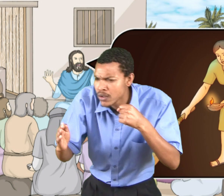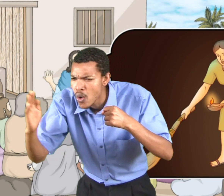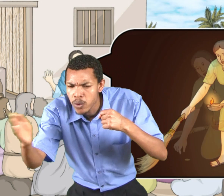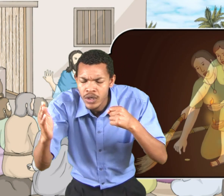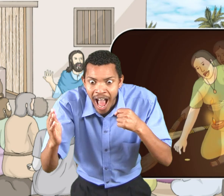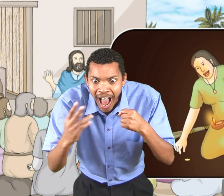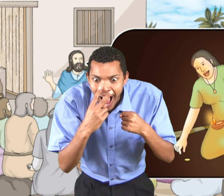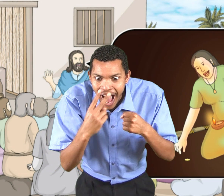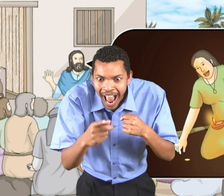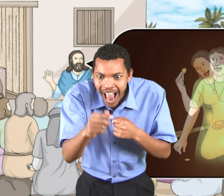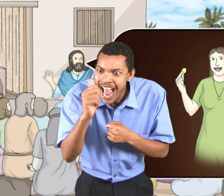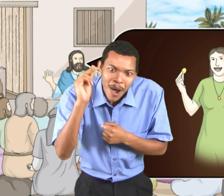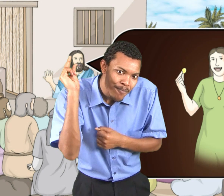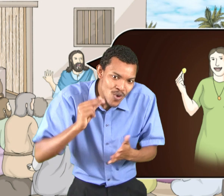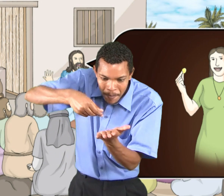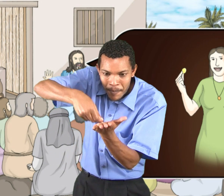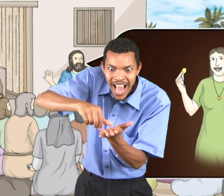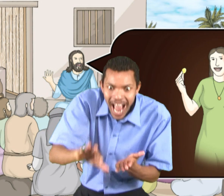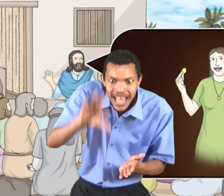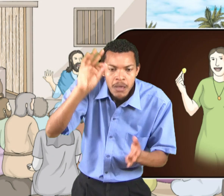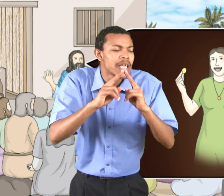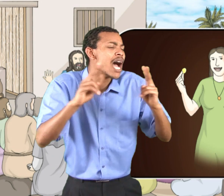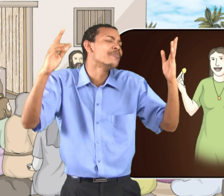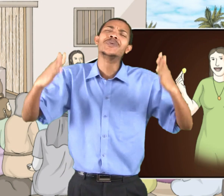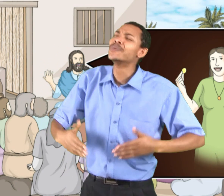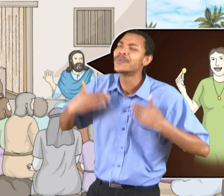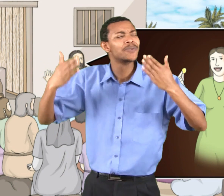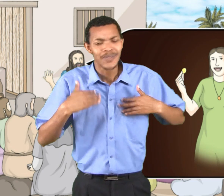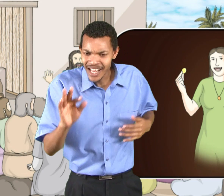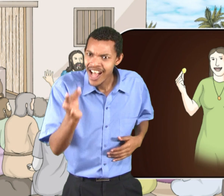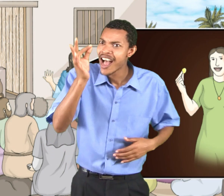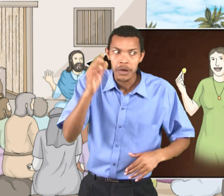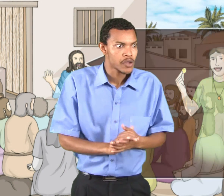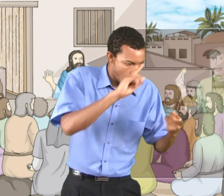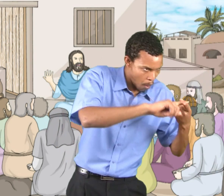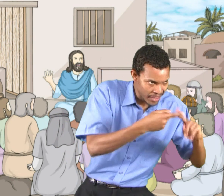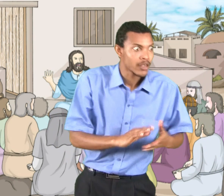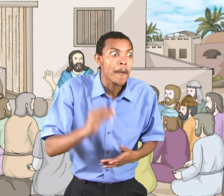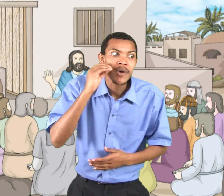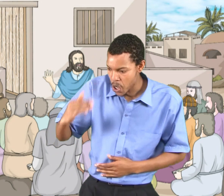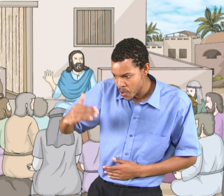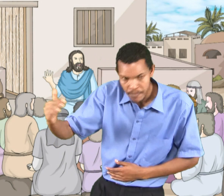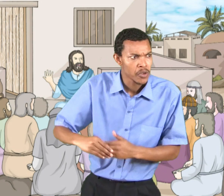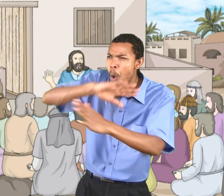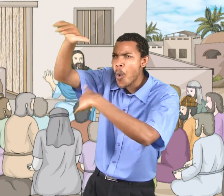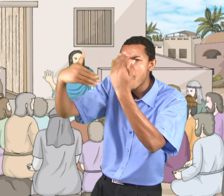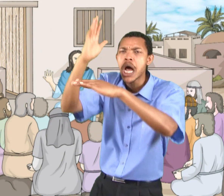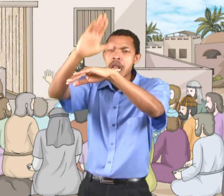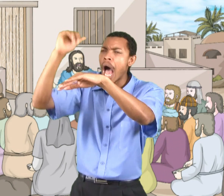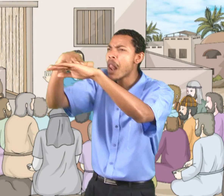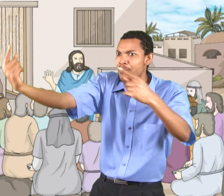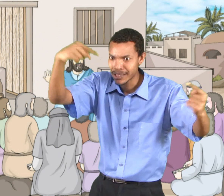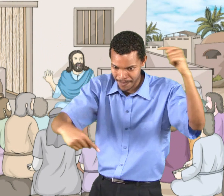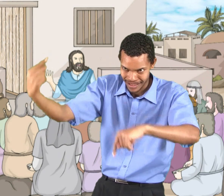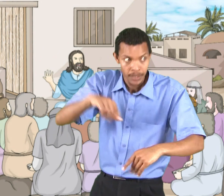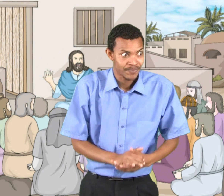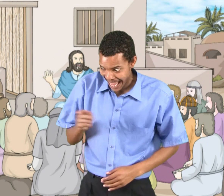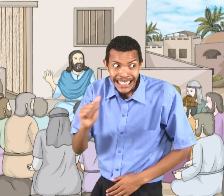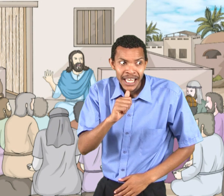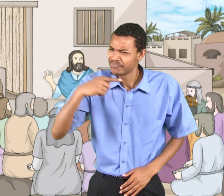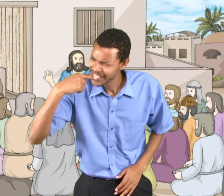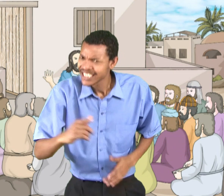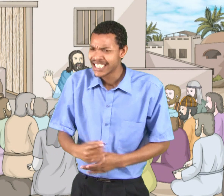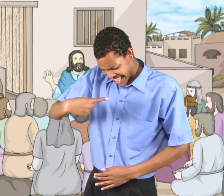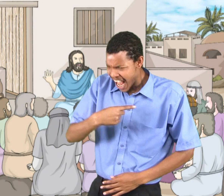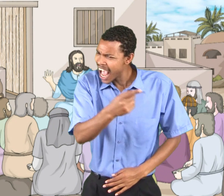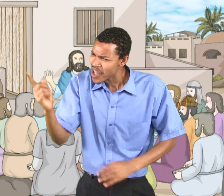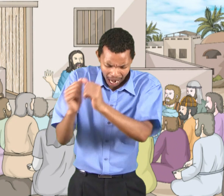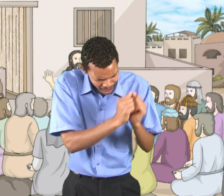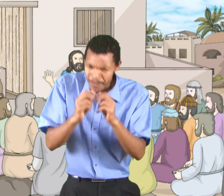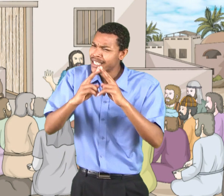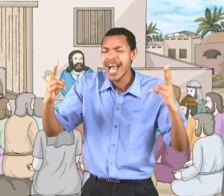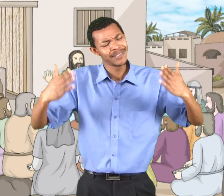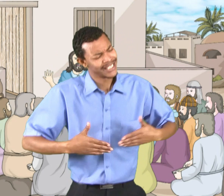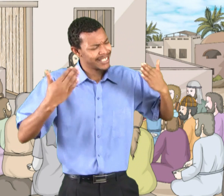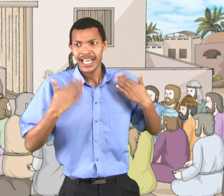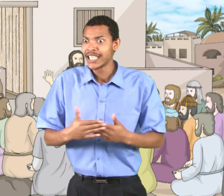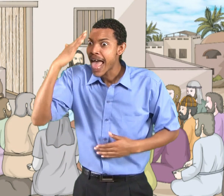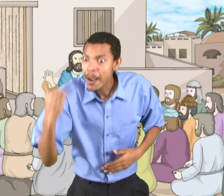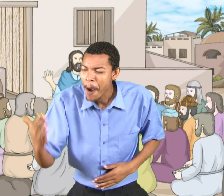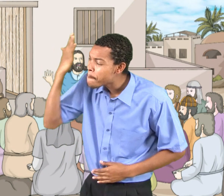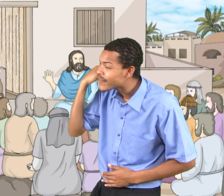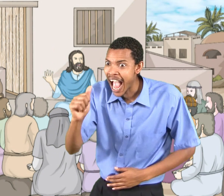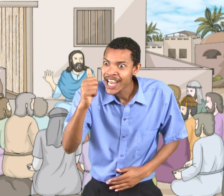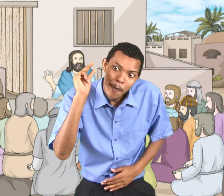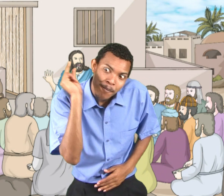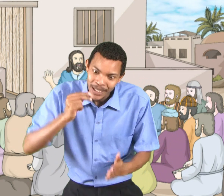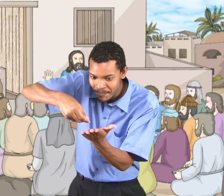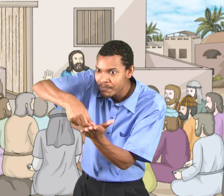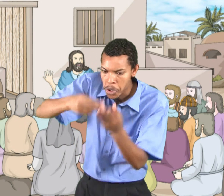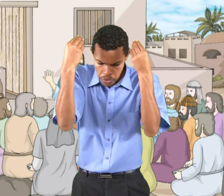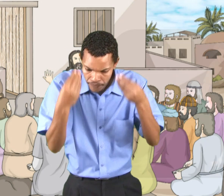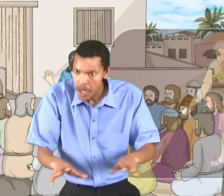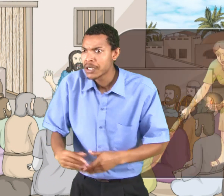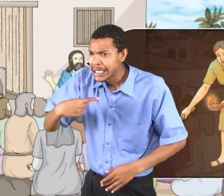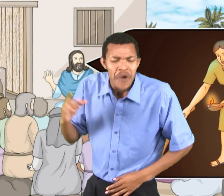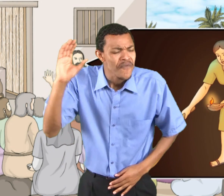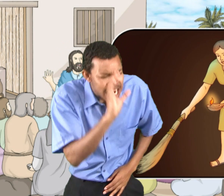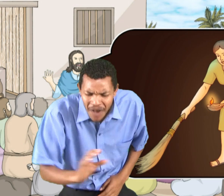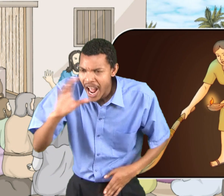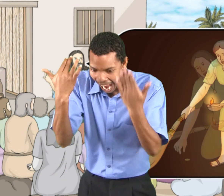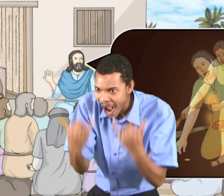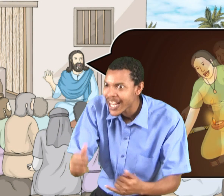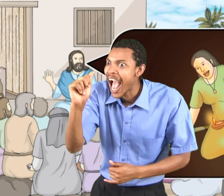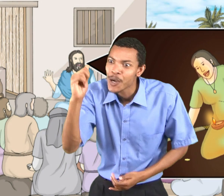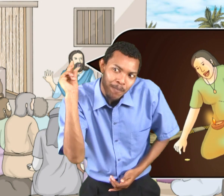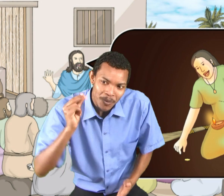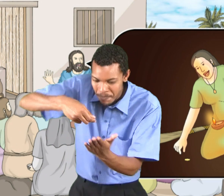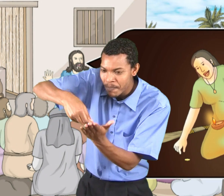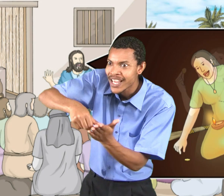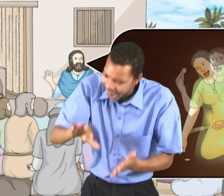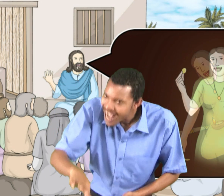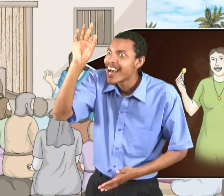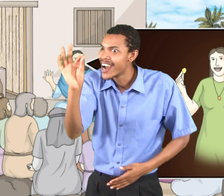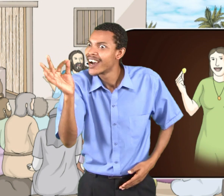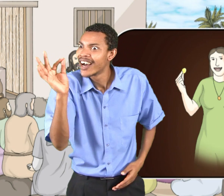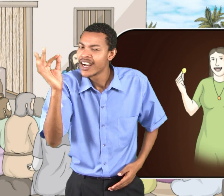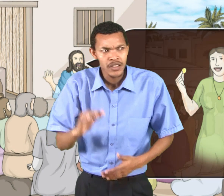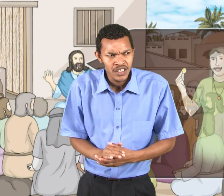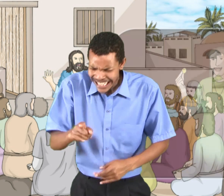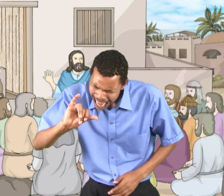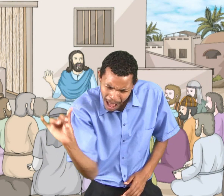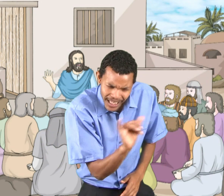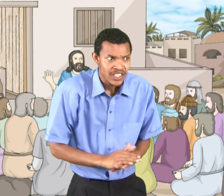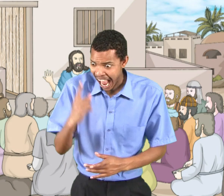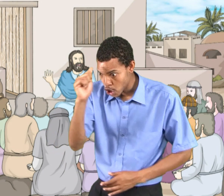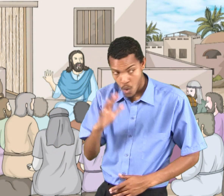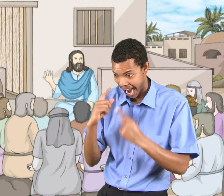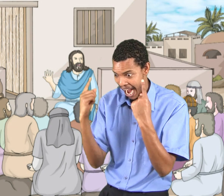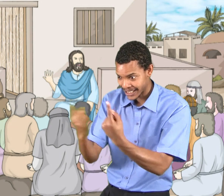And when she finds it, she calls together her friends and neighbors to say, ‘Rejoice with me, for I have found my lost coin.’